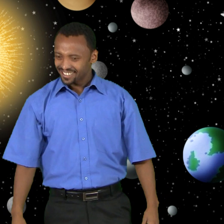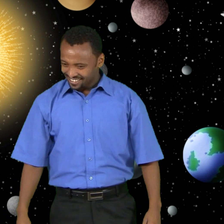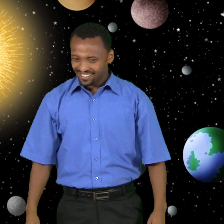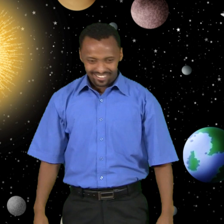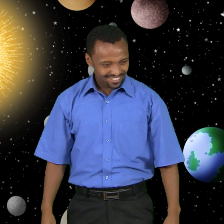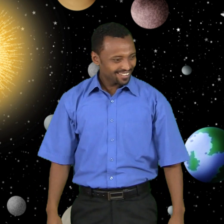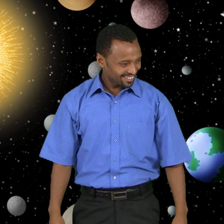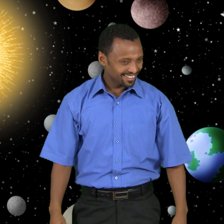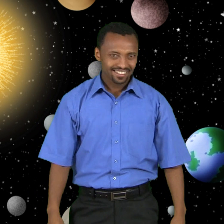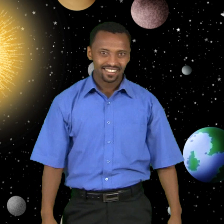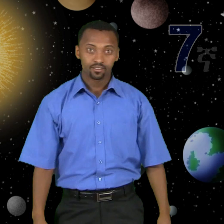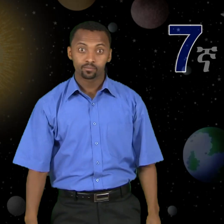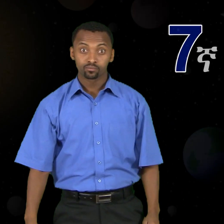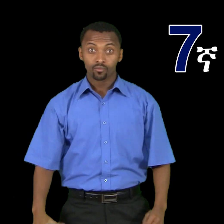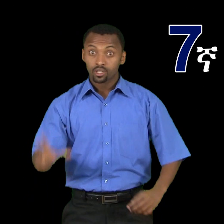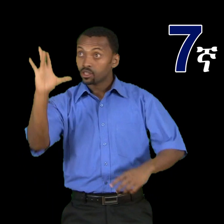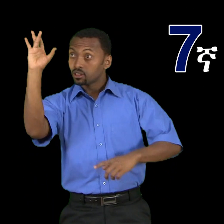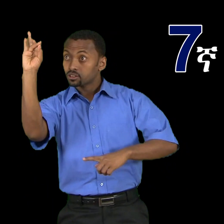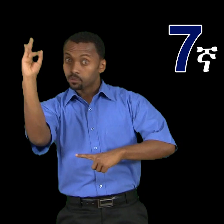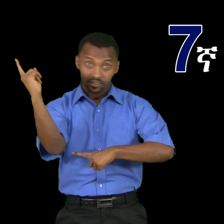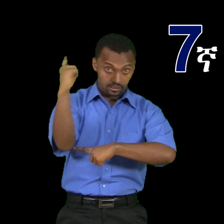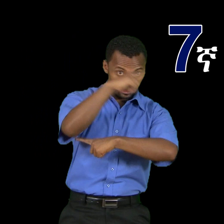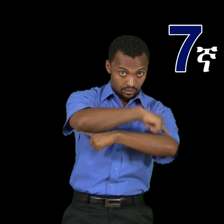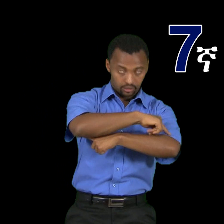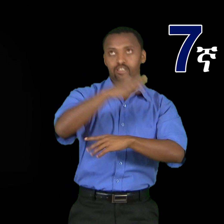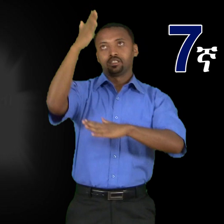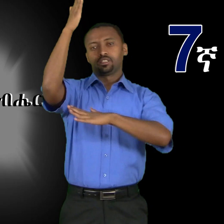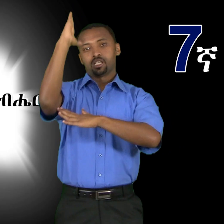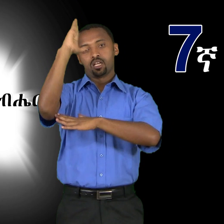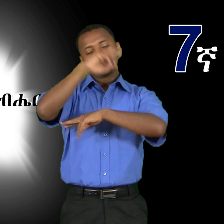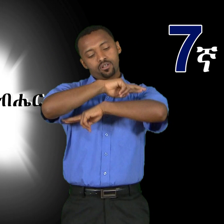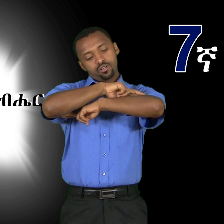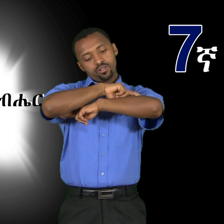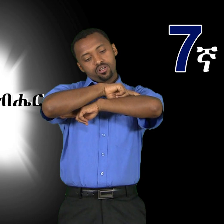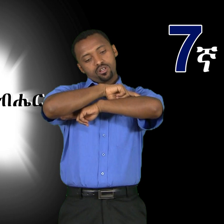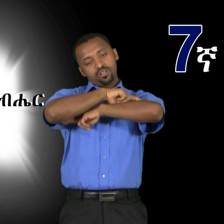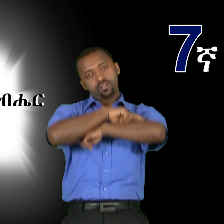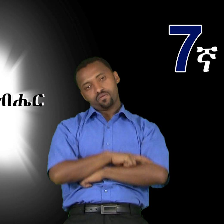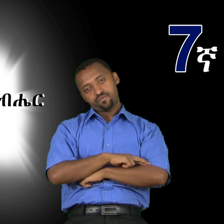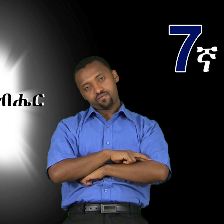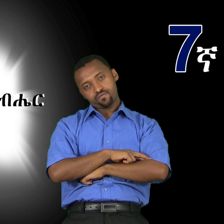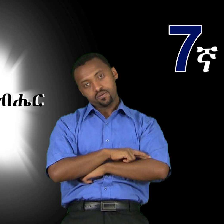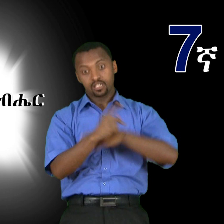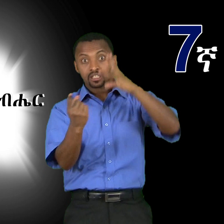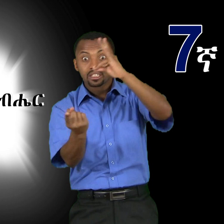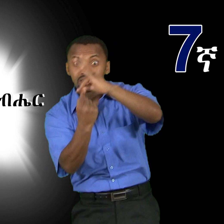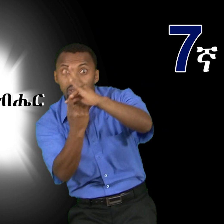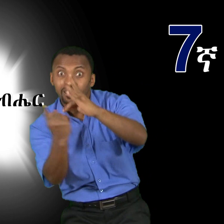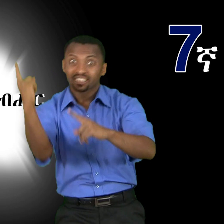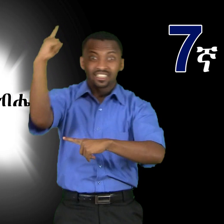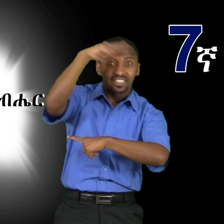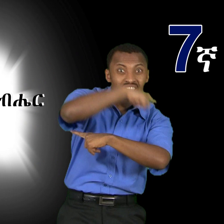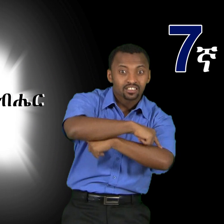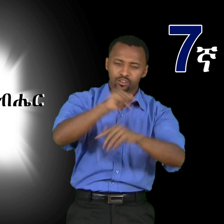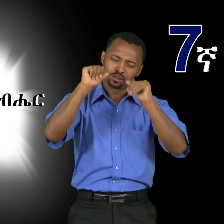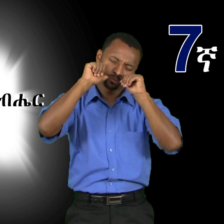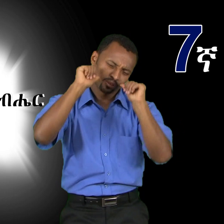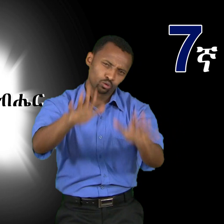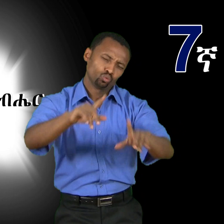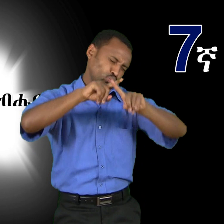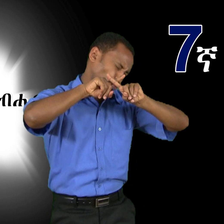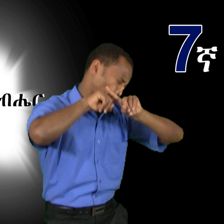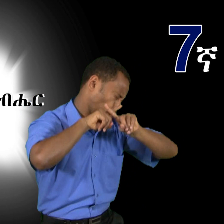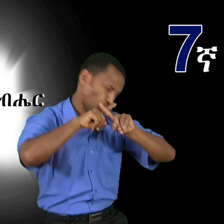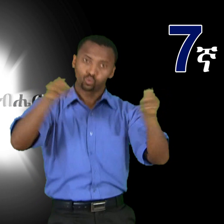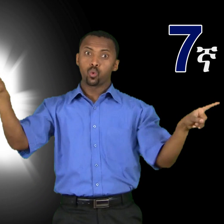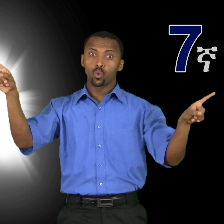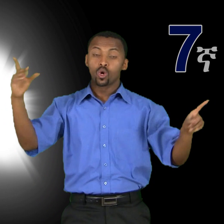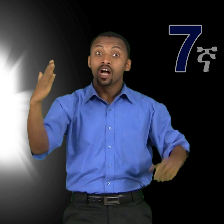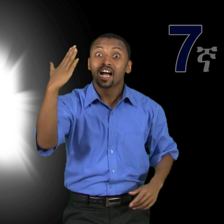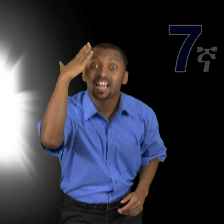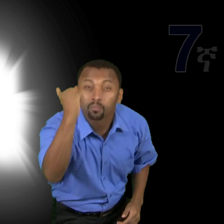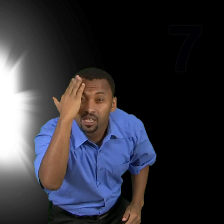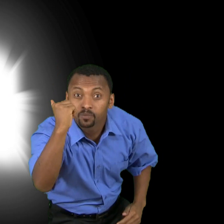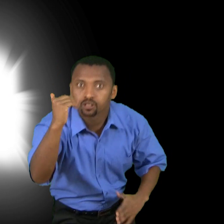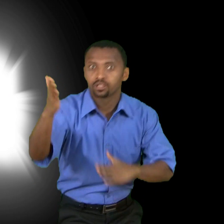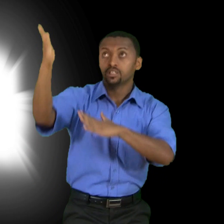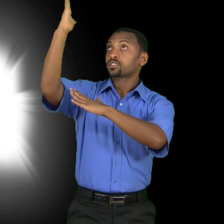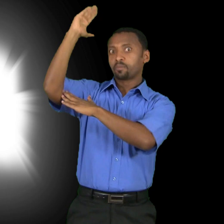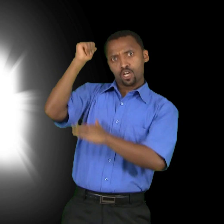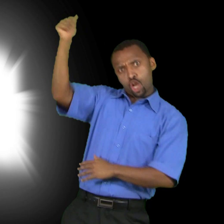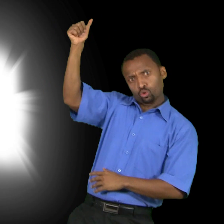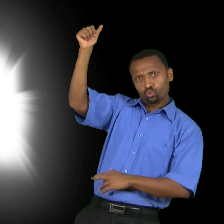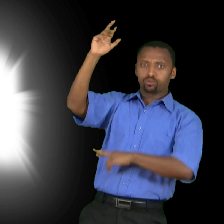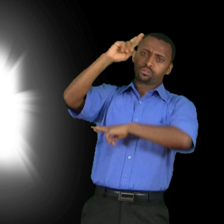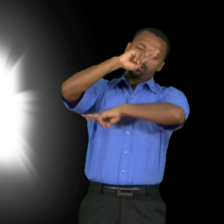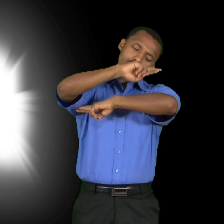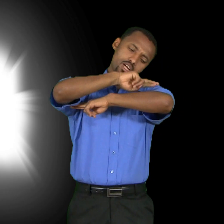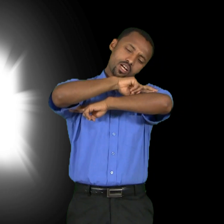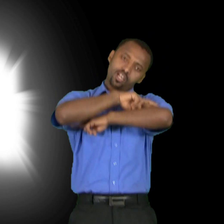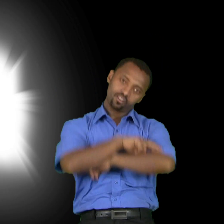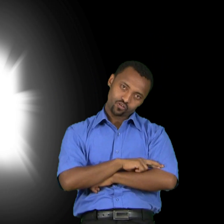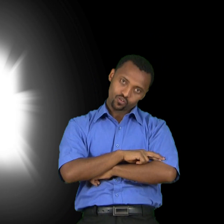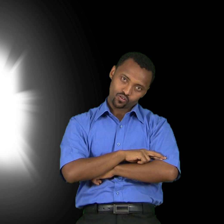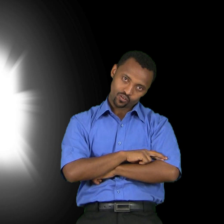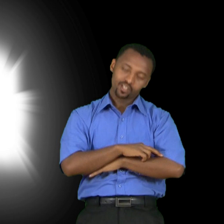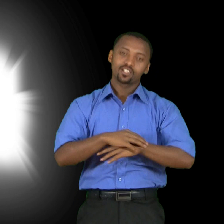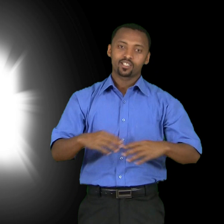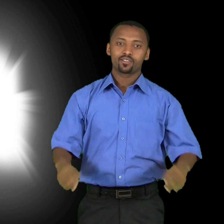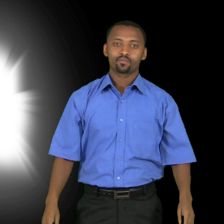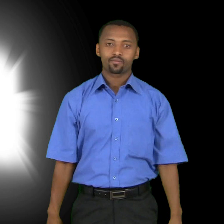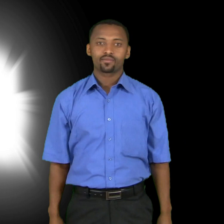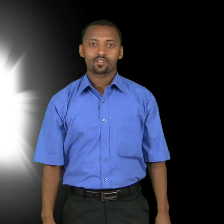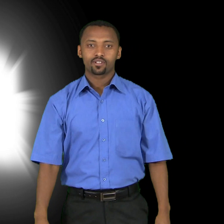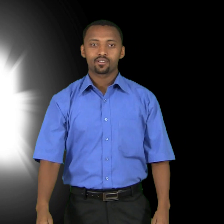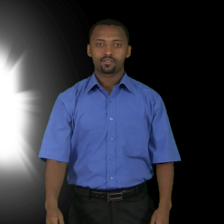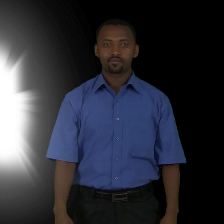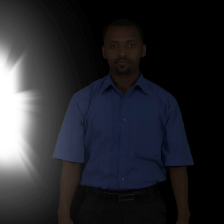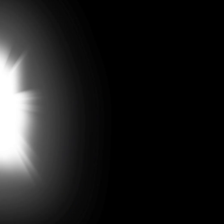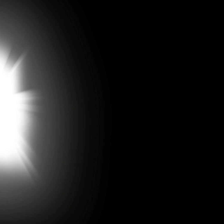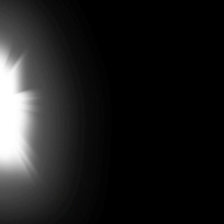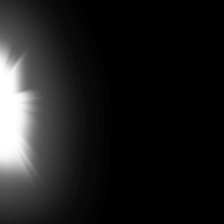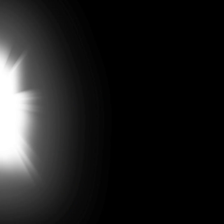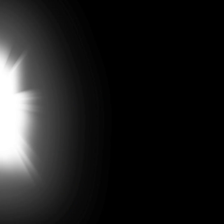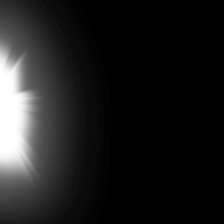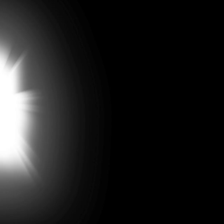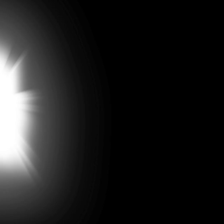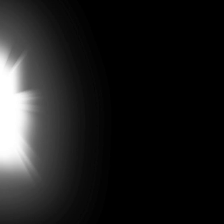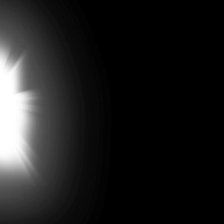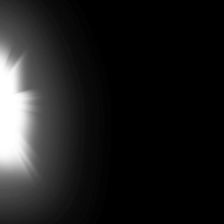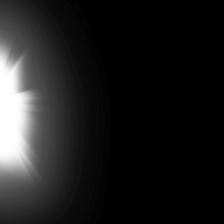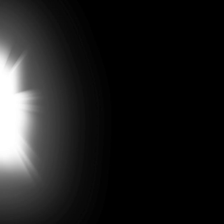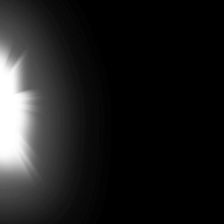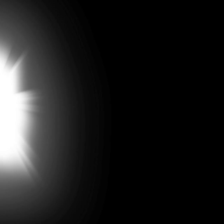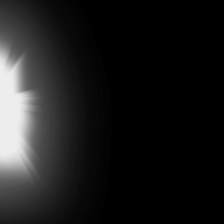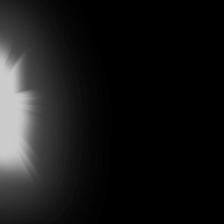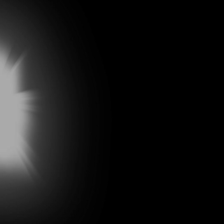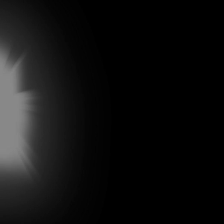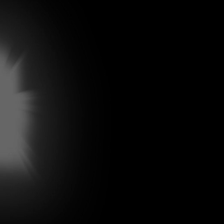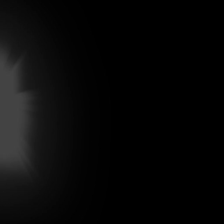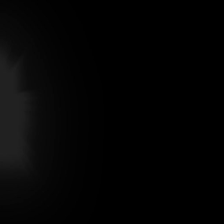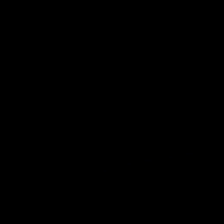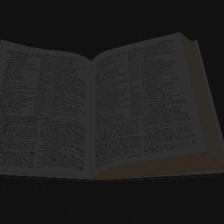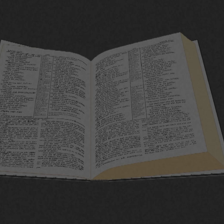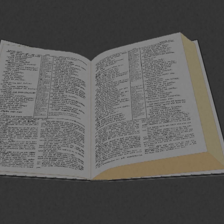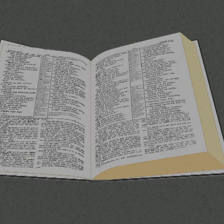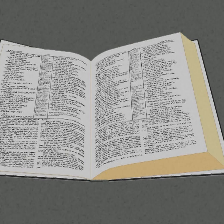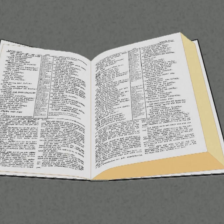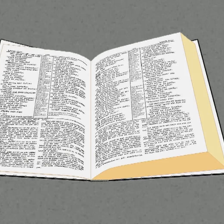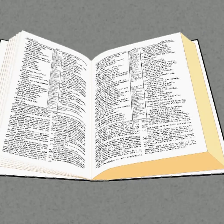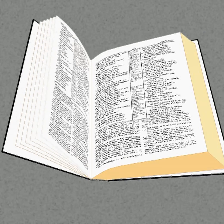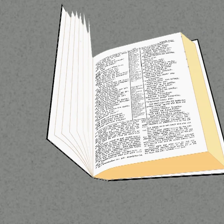And by the seventh day God had finished the work He had been doing; so on that day He rested from all His work. Then God blessed the seventh day and sanctified it, because on that day He rested from all the work of creation that He had accomplished.